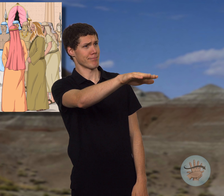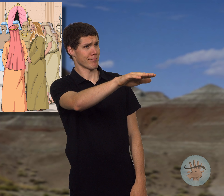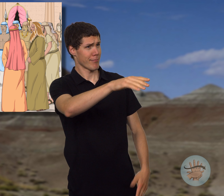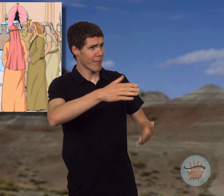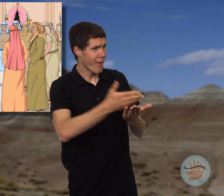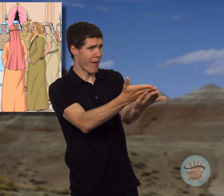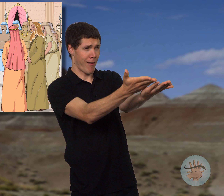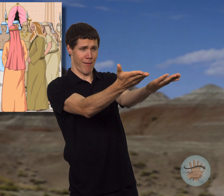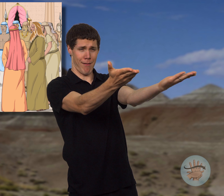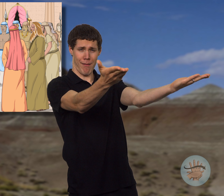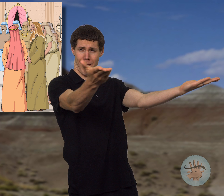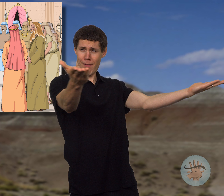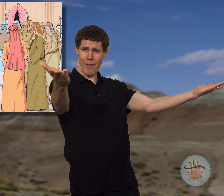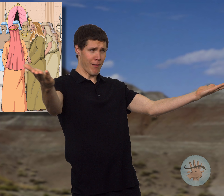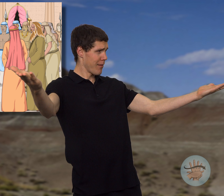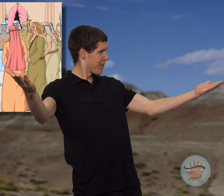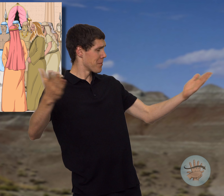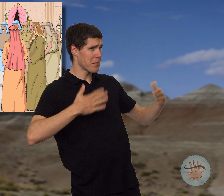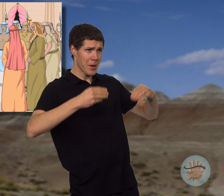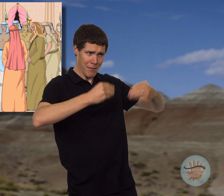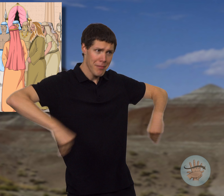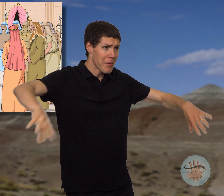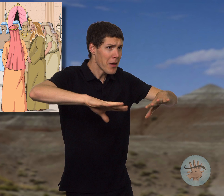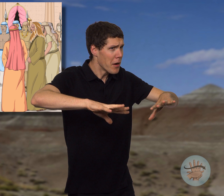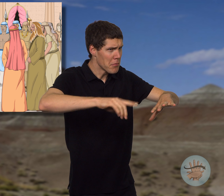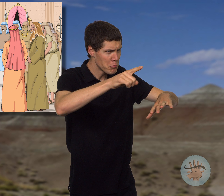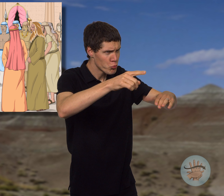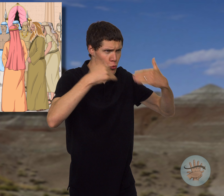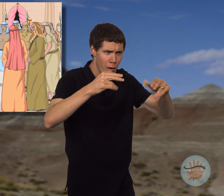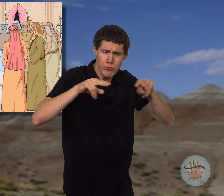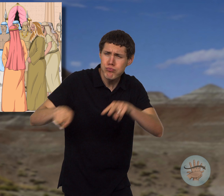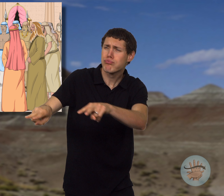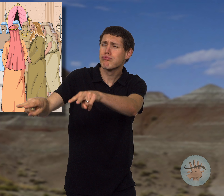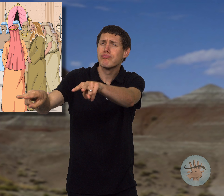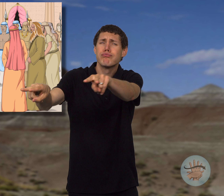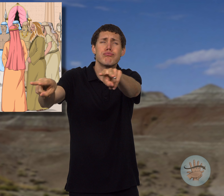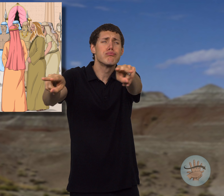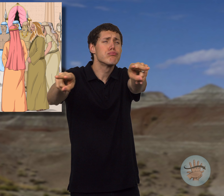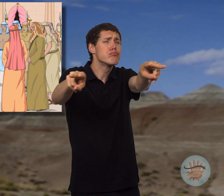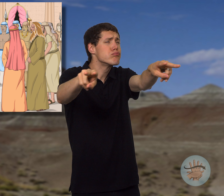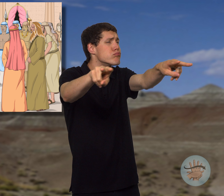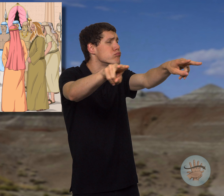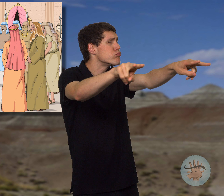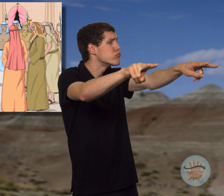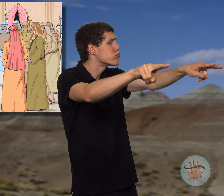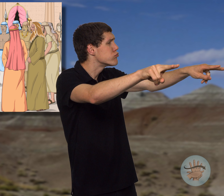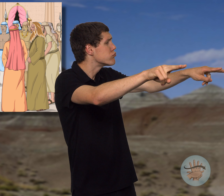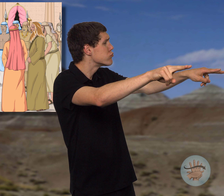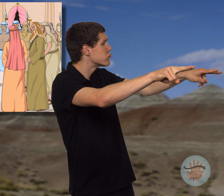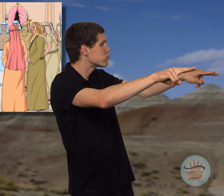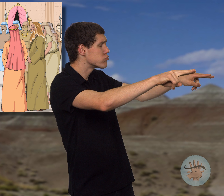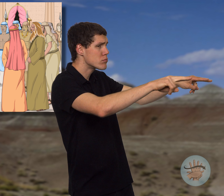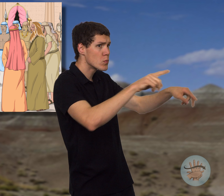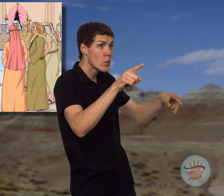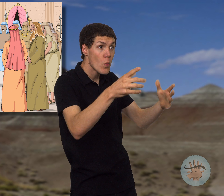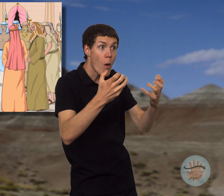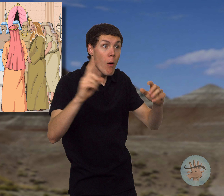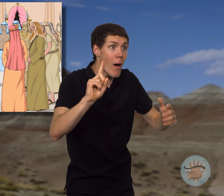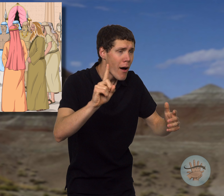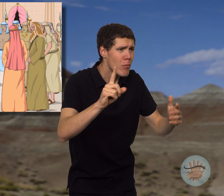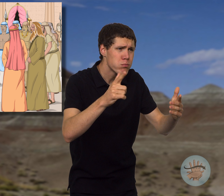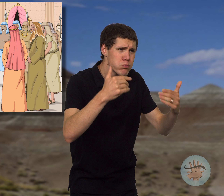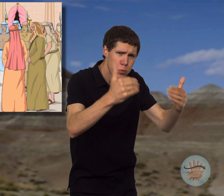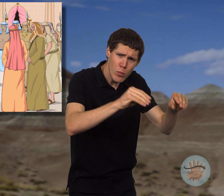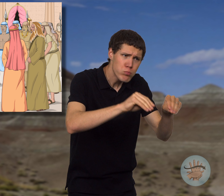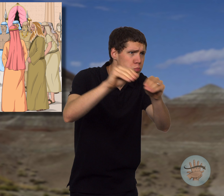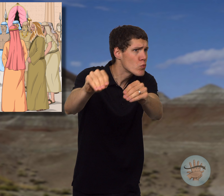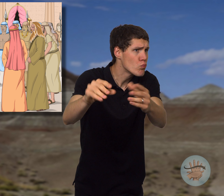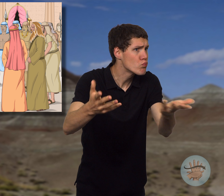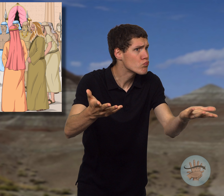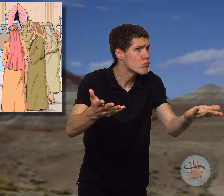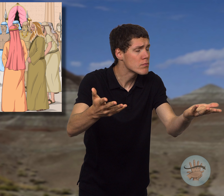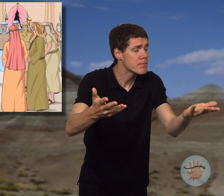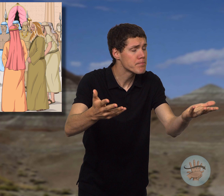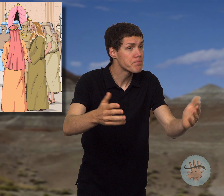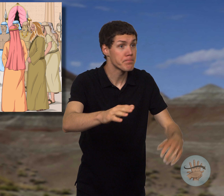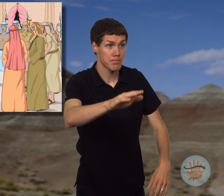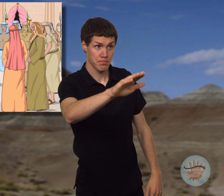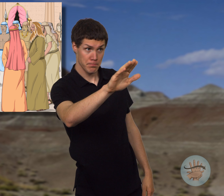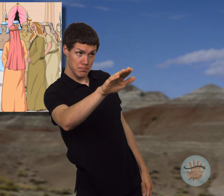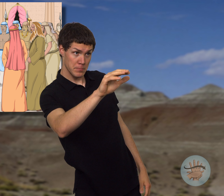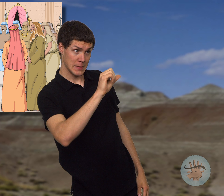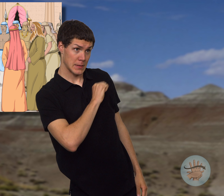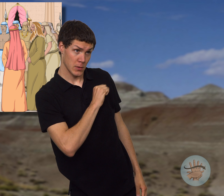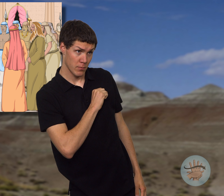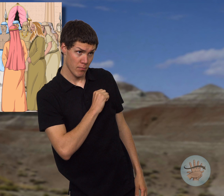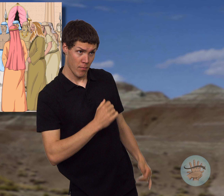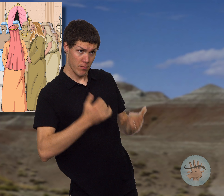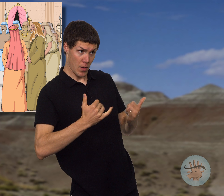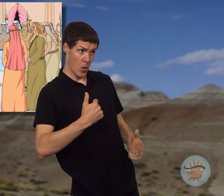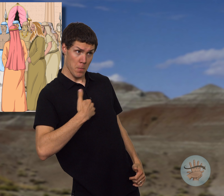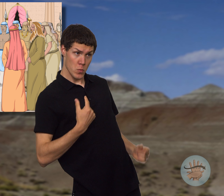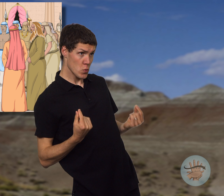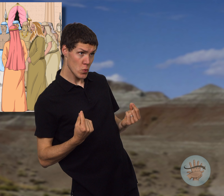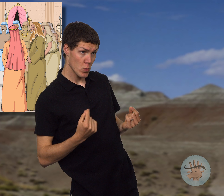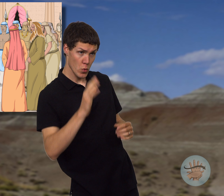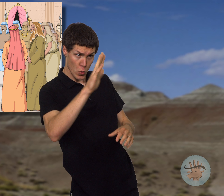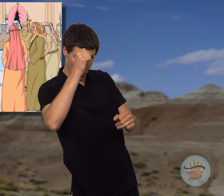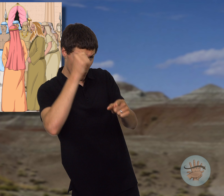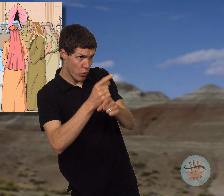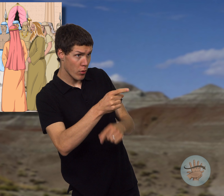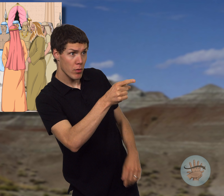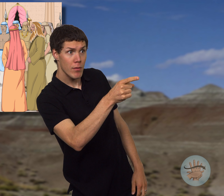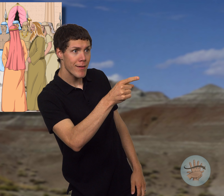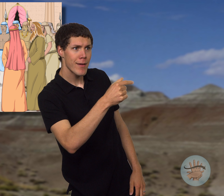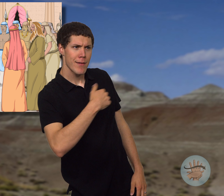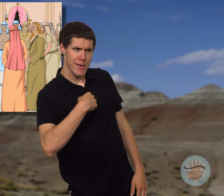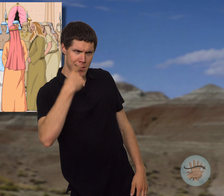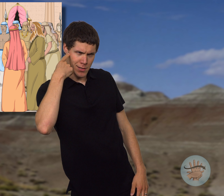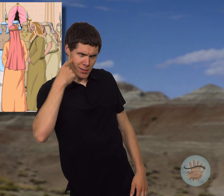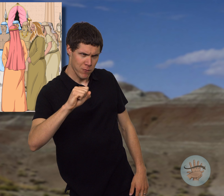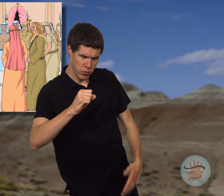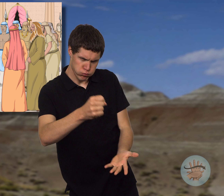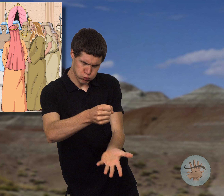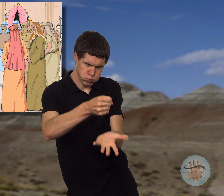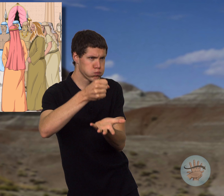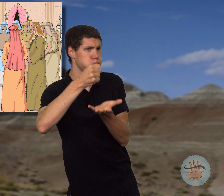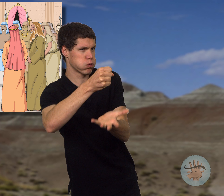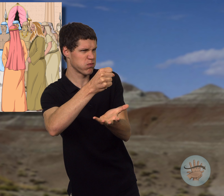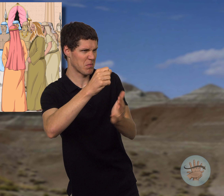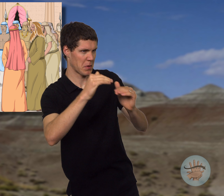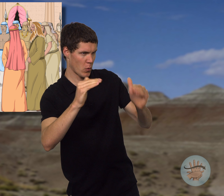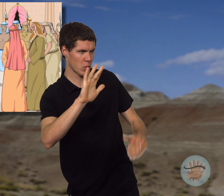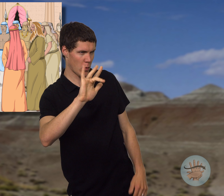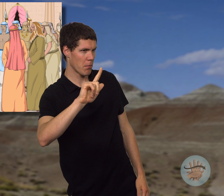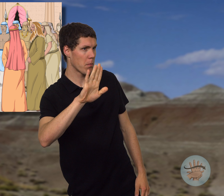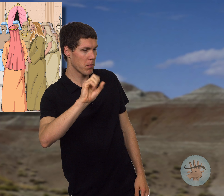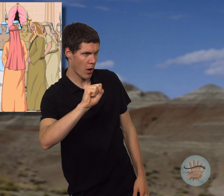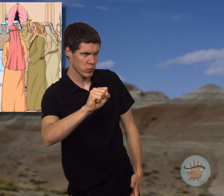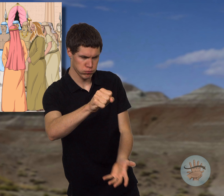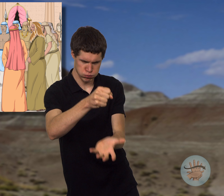And Abimelech said, “Look, my land is before you. Settle wherever you please.”